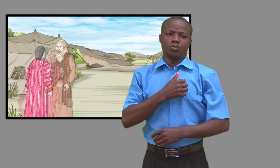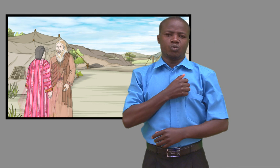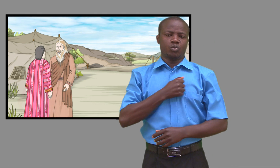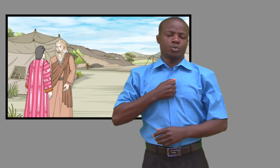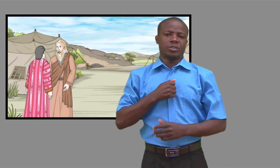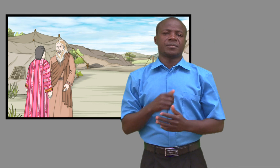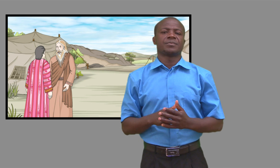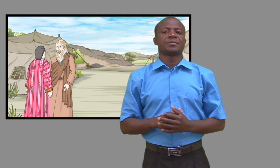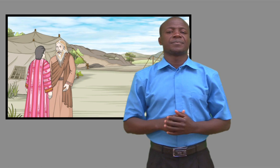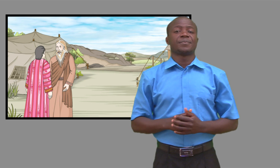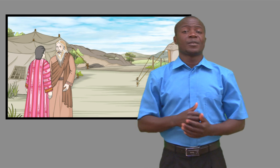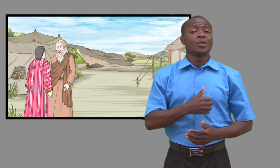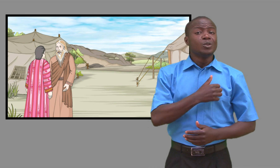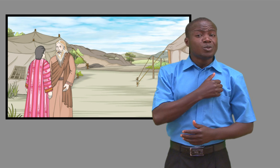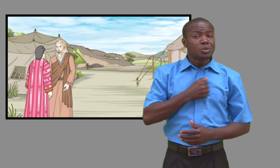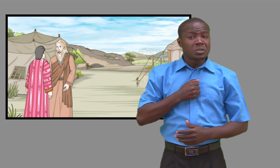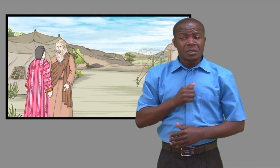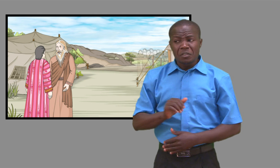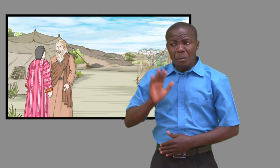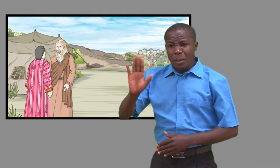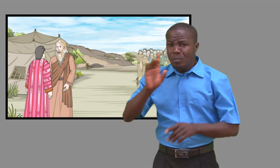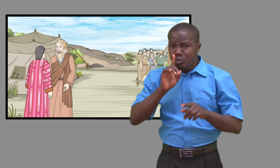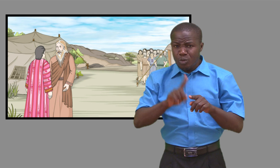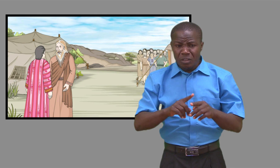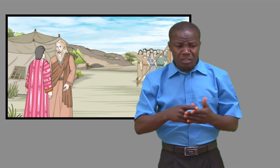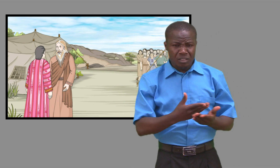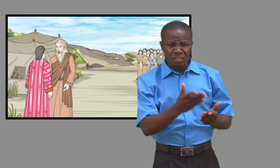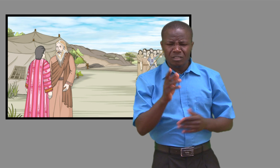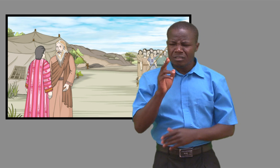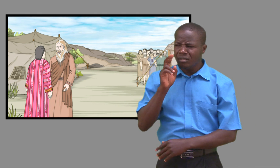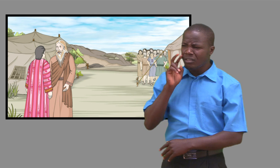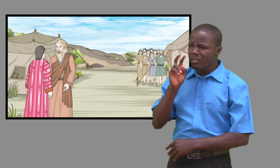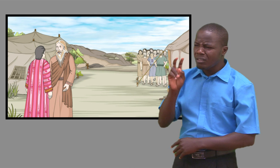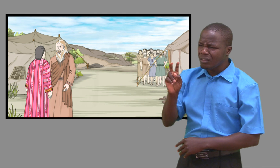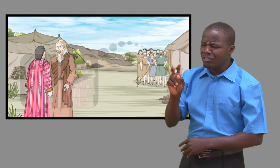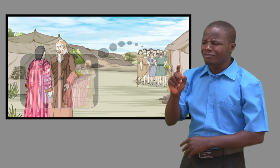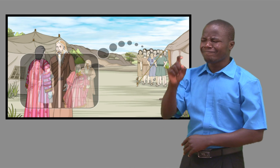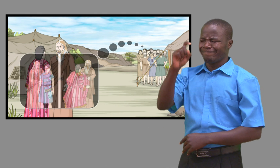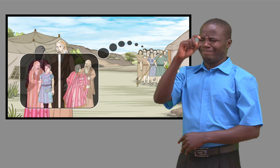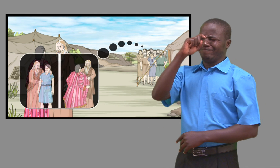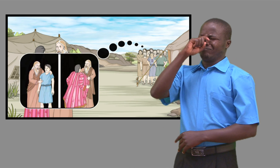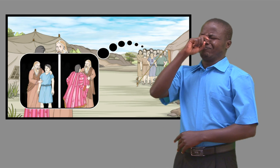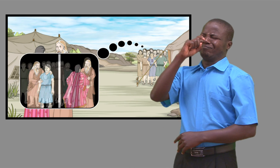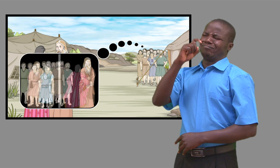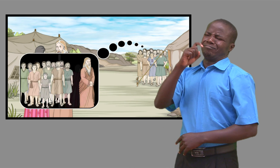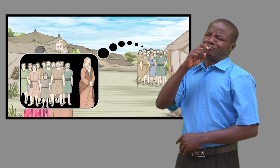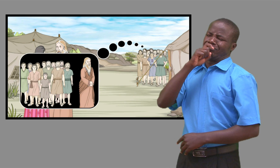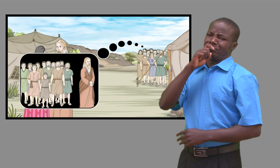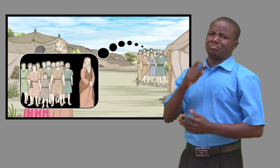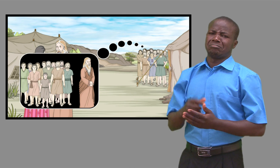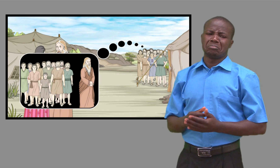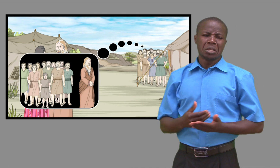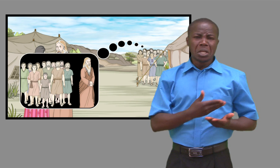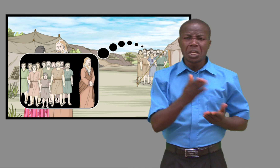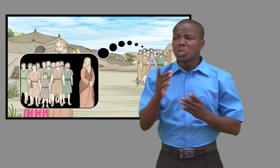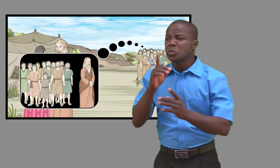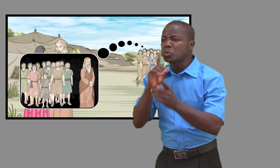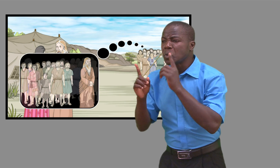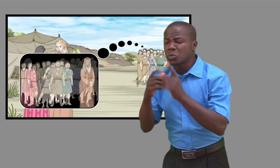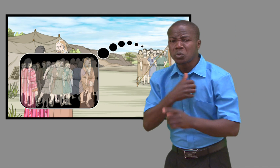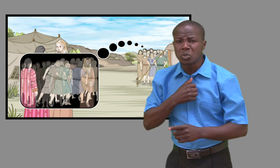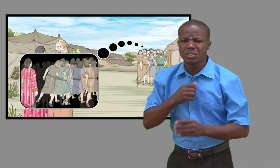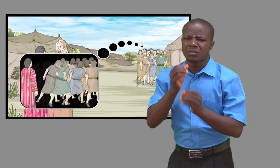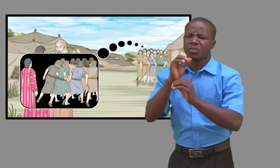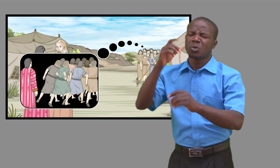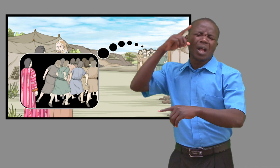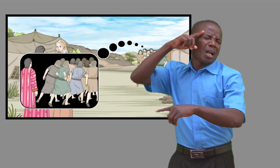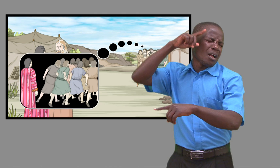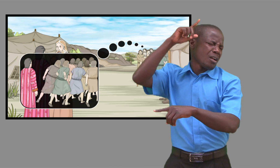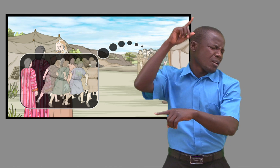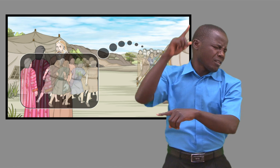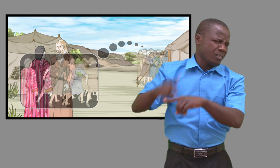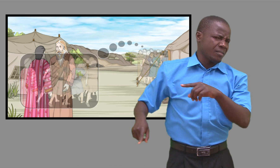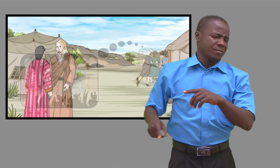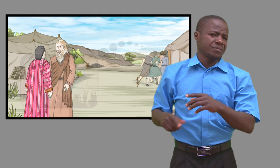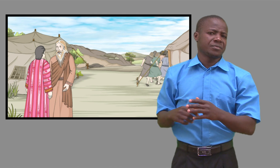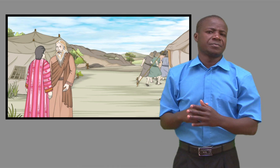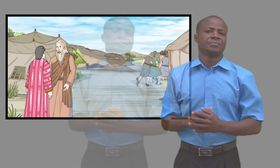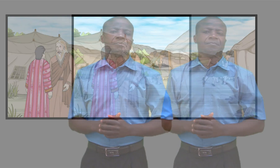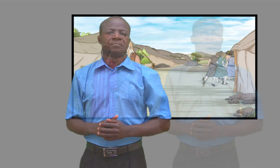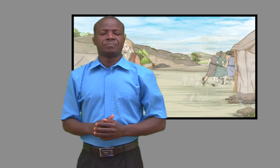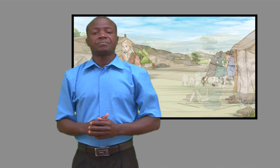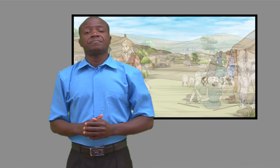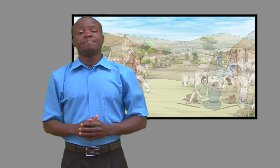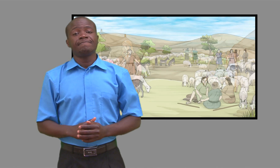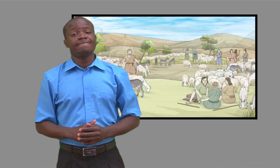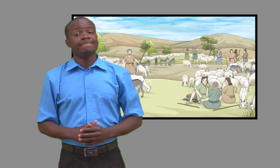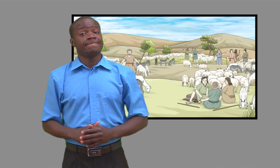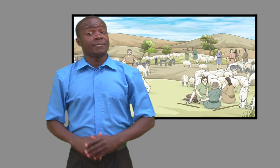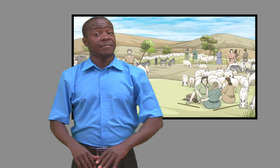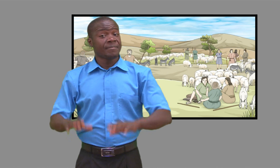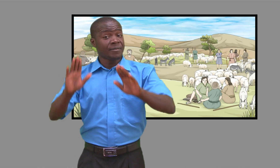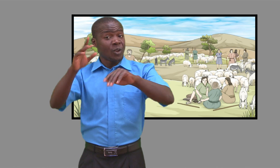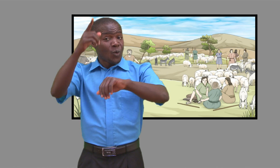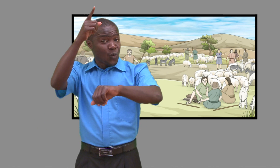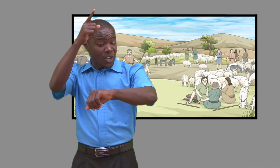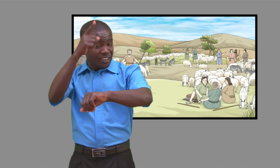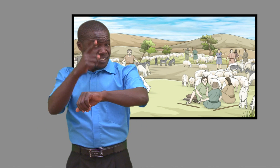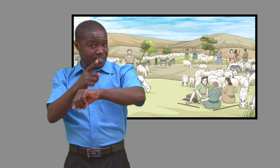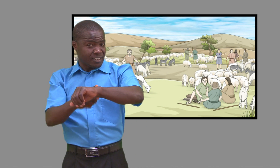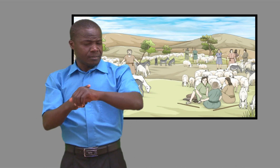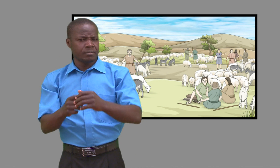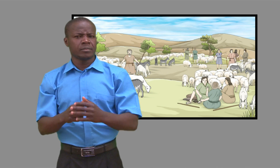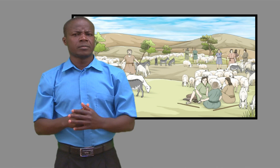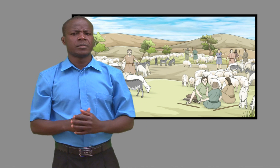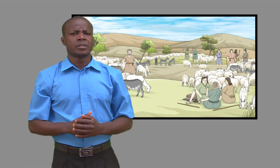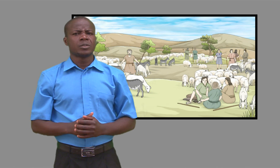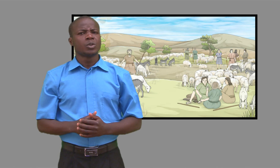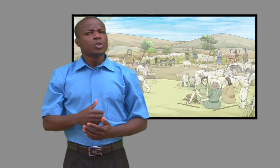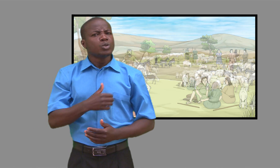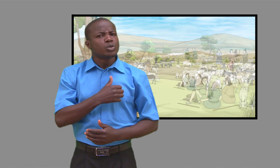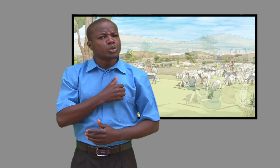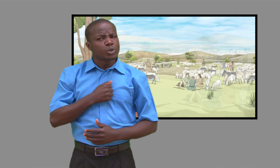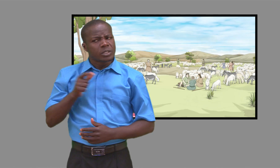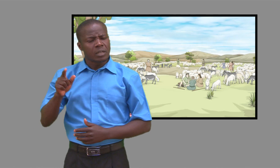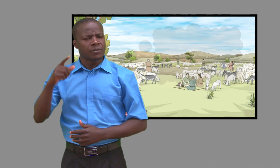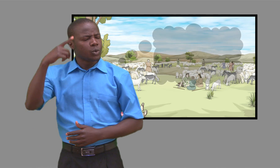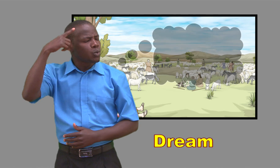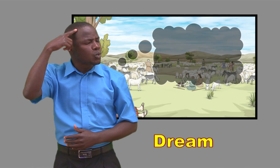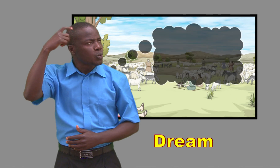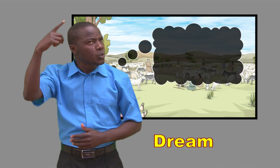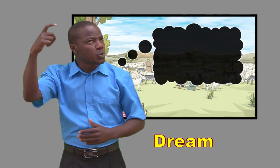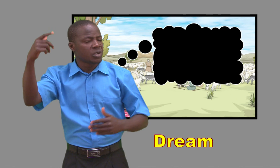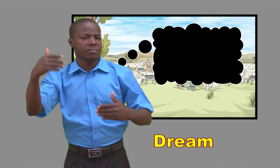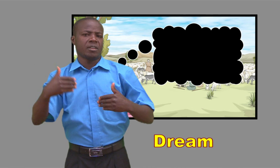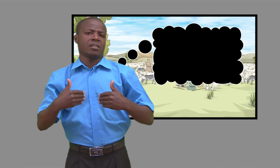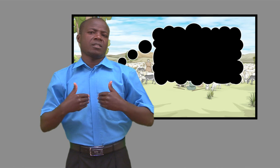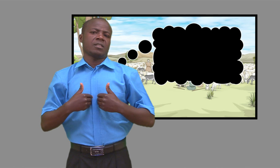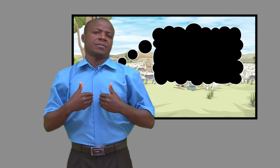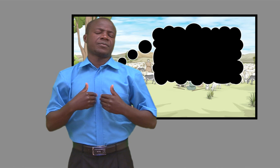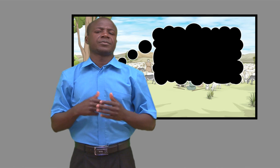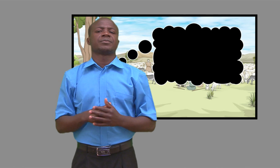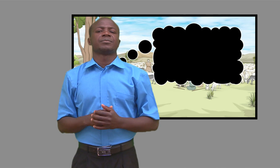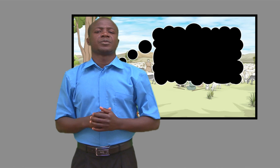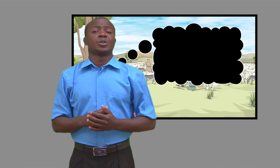When Joseph’s brothers saw that their father loved him more than any of them, they hated him and could not speak a kind word to him.